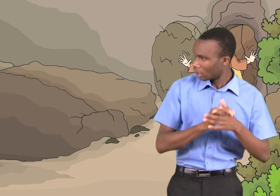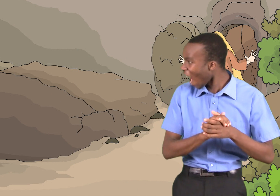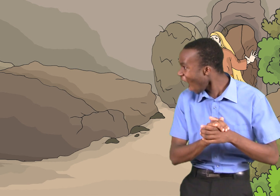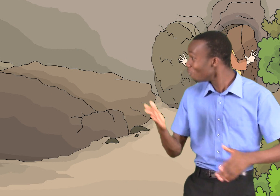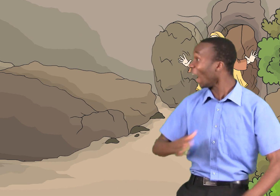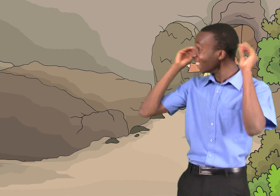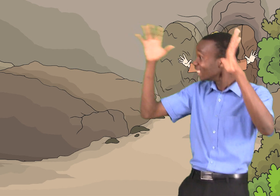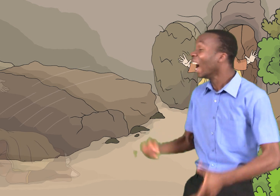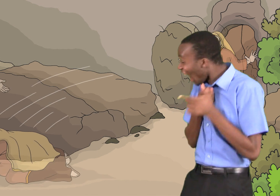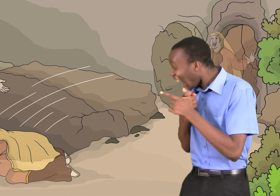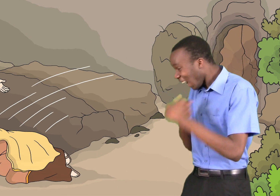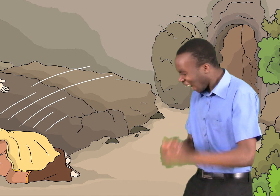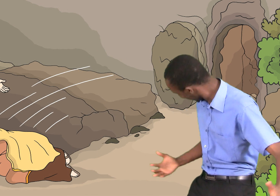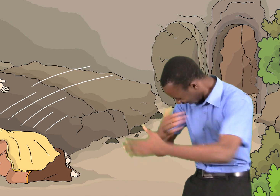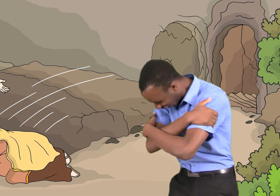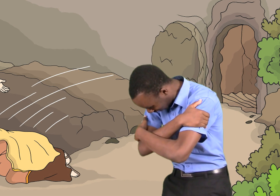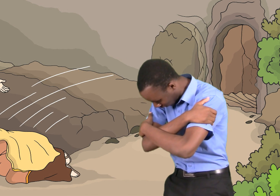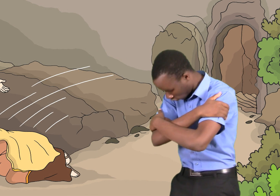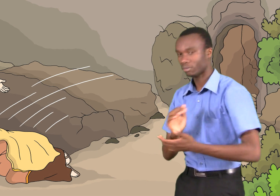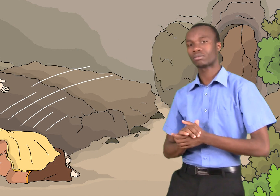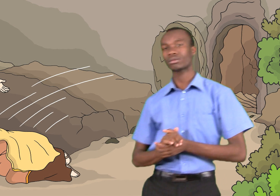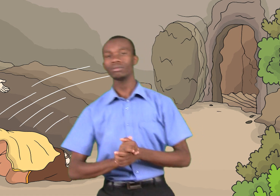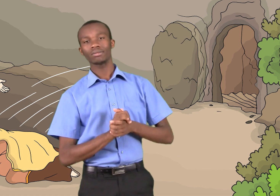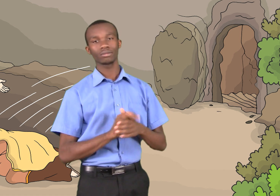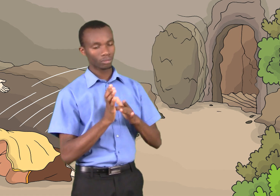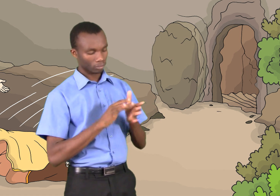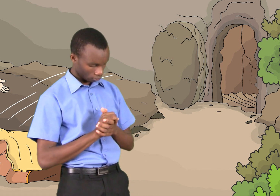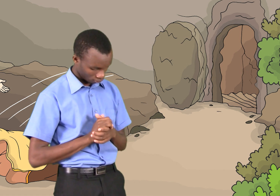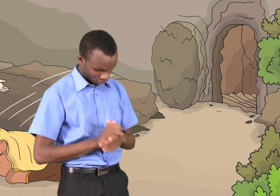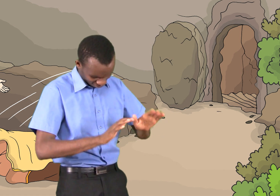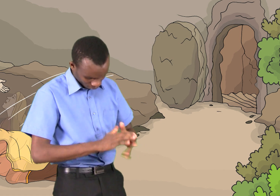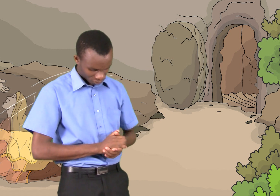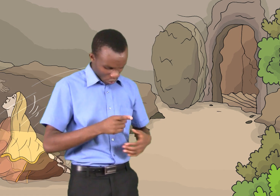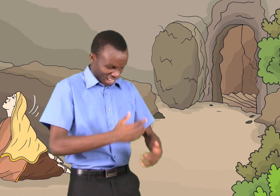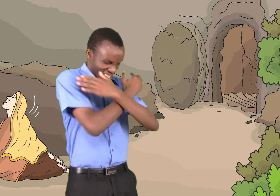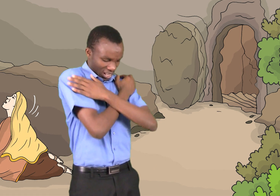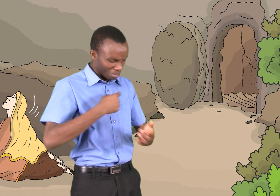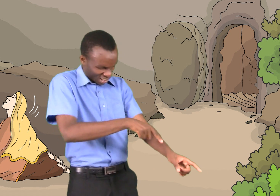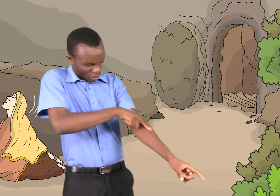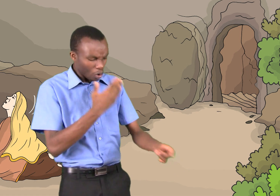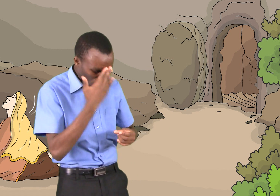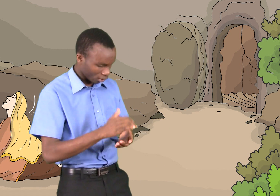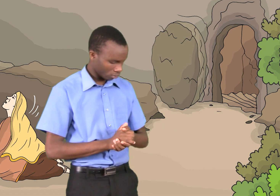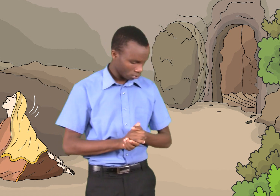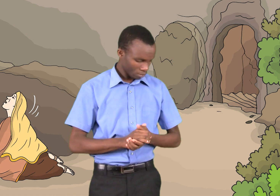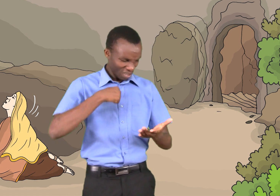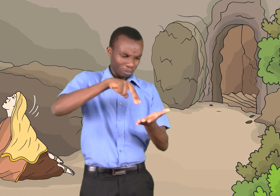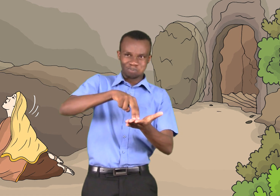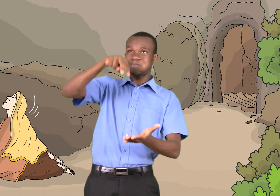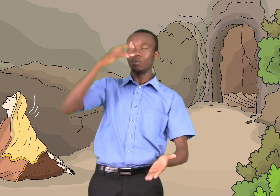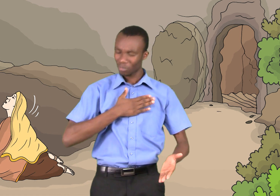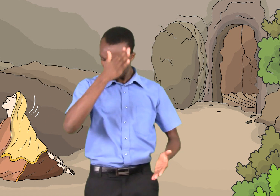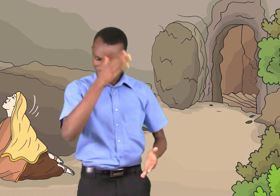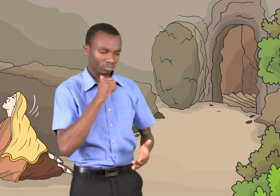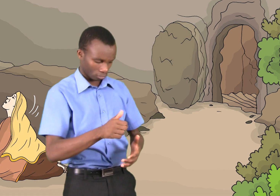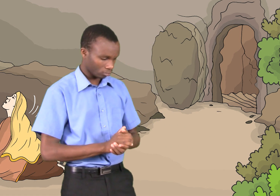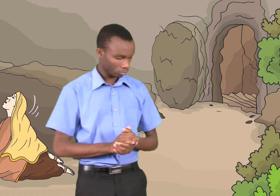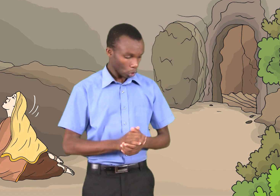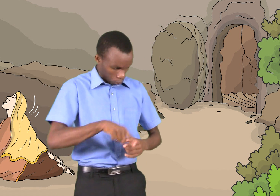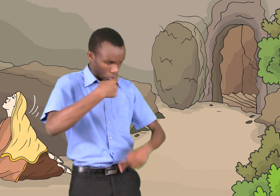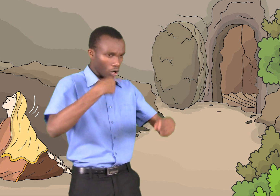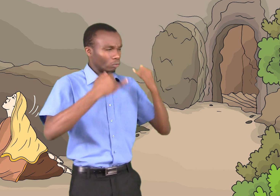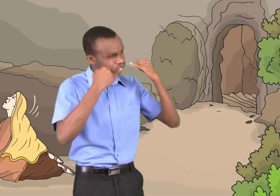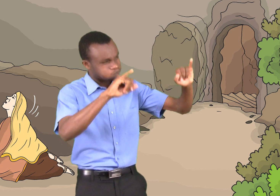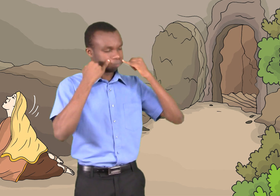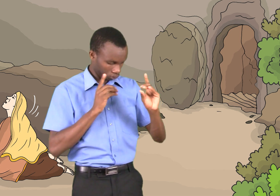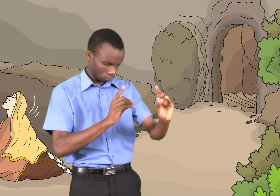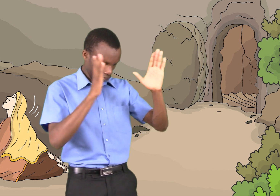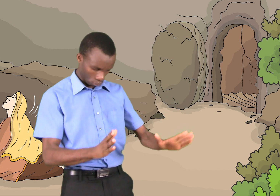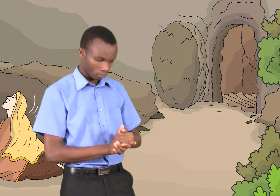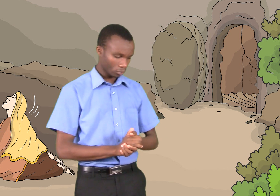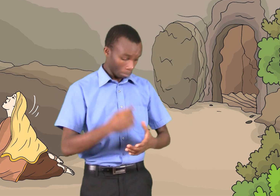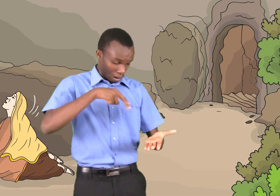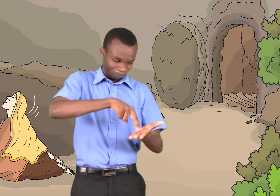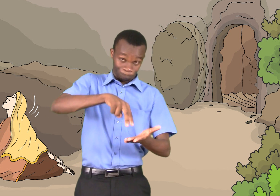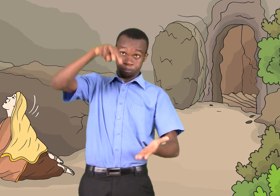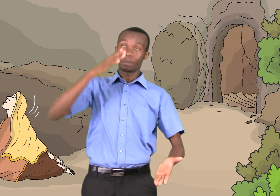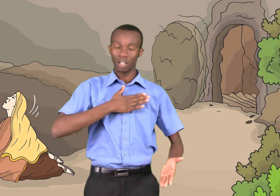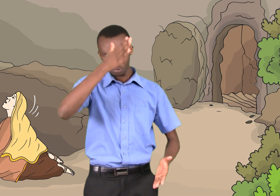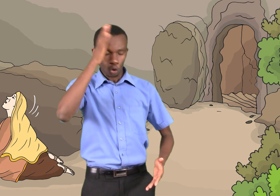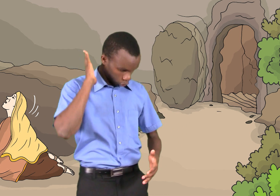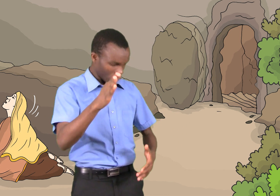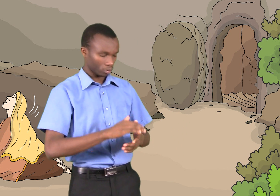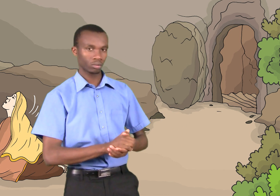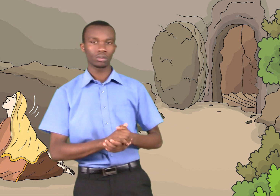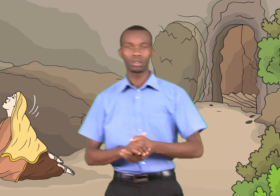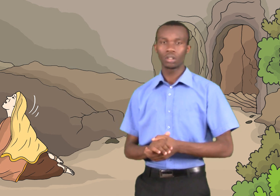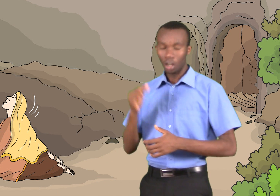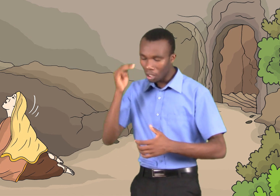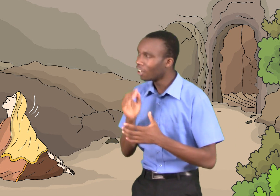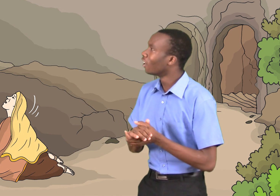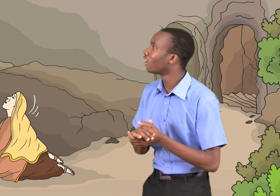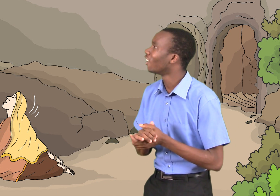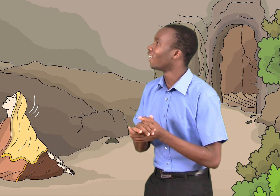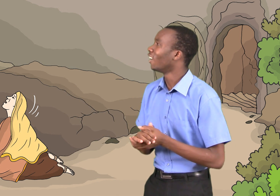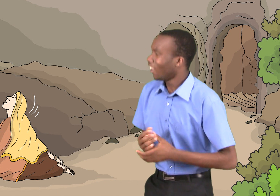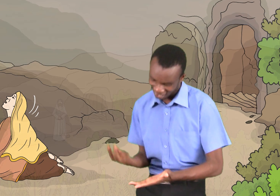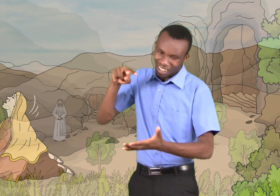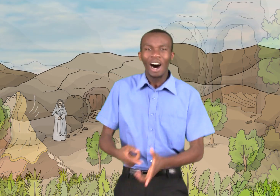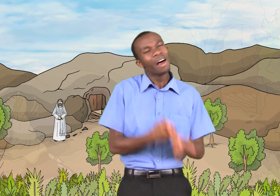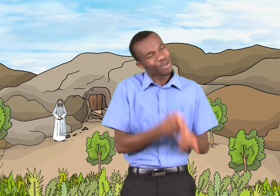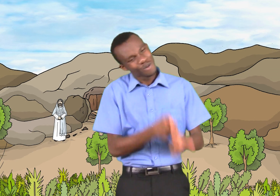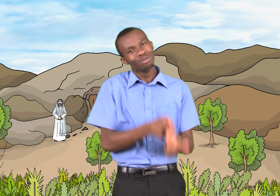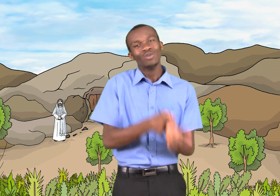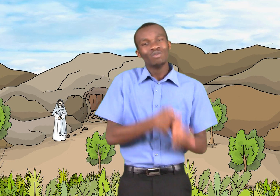She turned and said to Him in Hebrew, “Rabboni!” (which means “Teacher”). “Do not cling to Me,” Jesus said, “for I have not yet ascended to the Father.